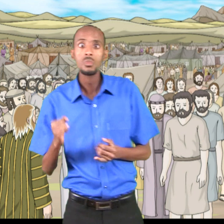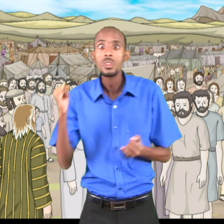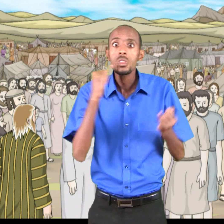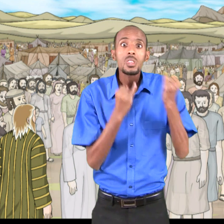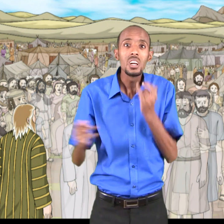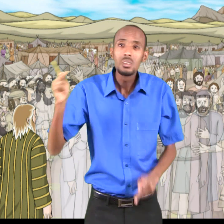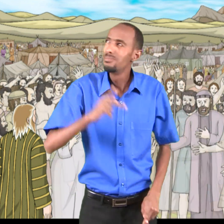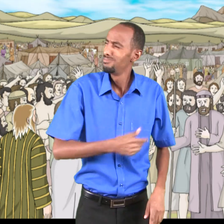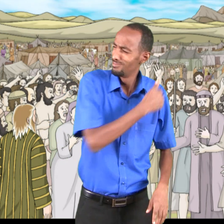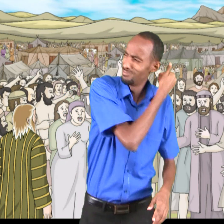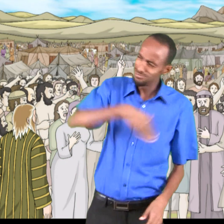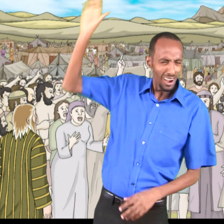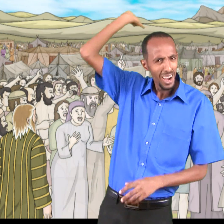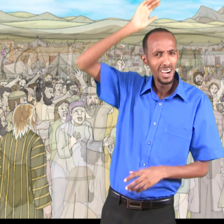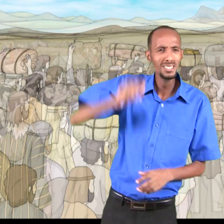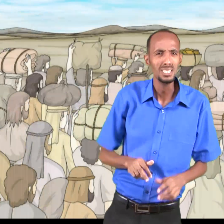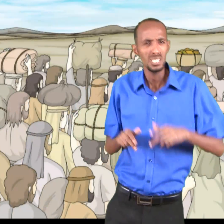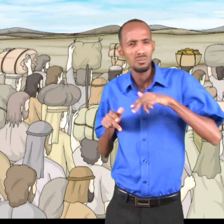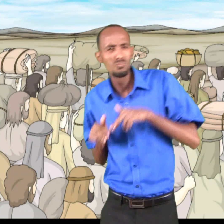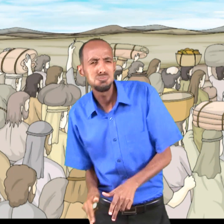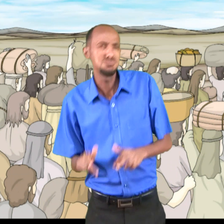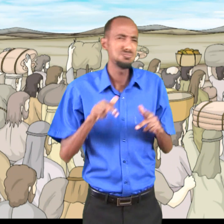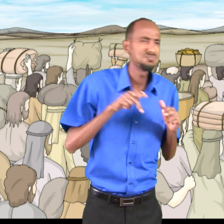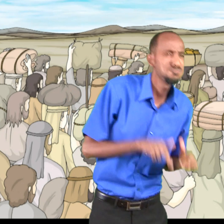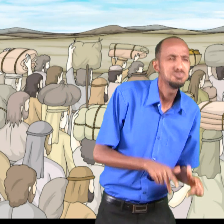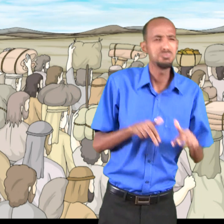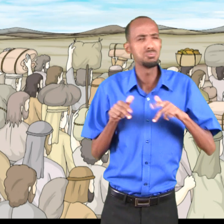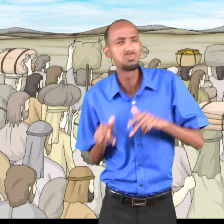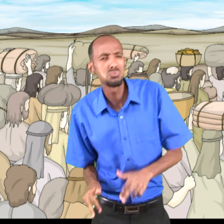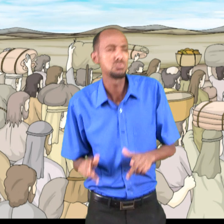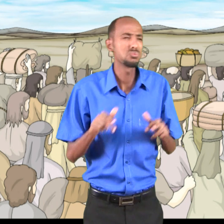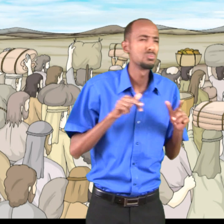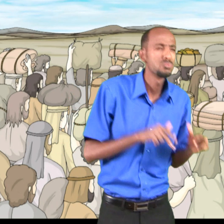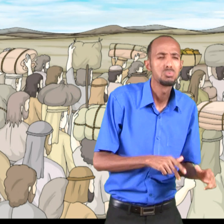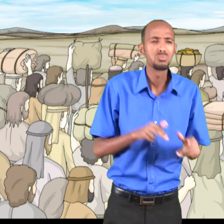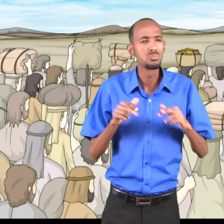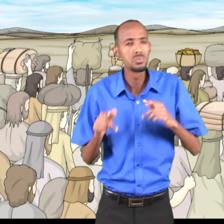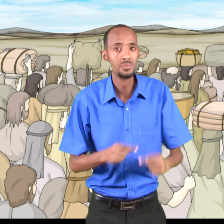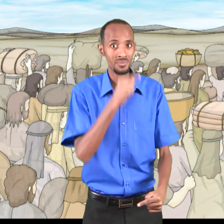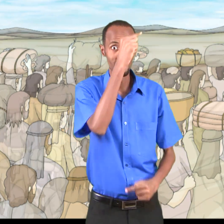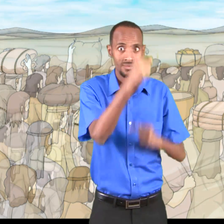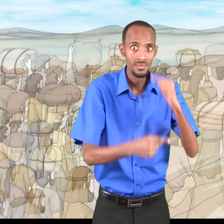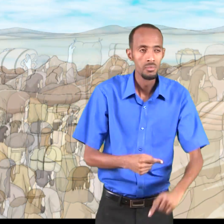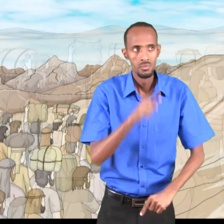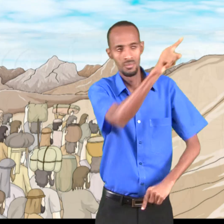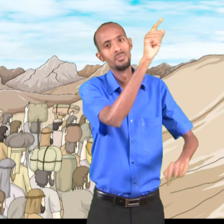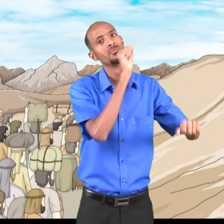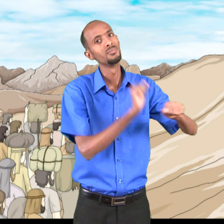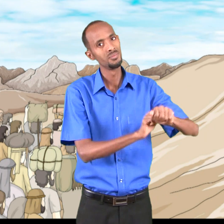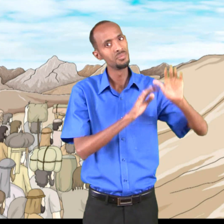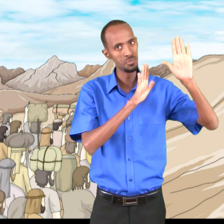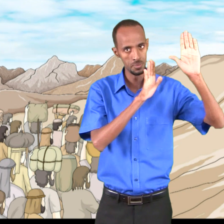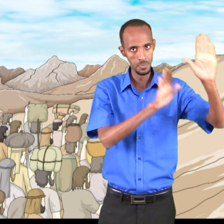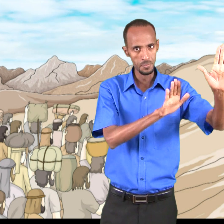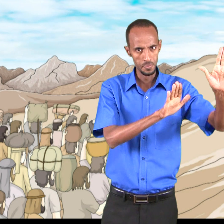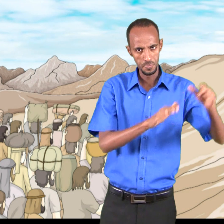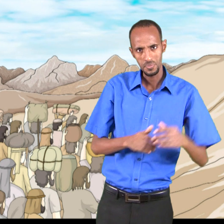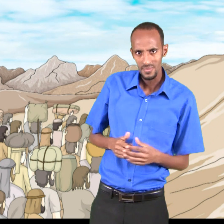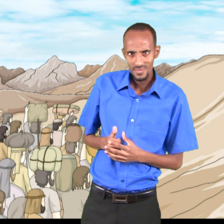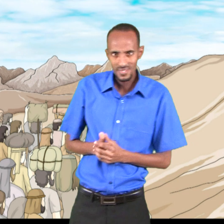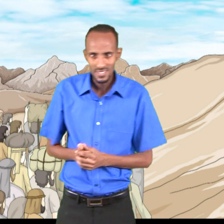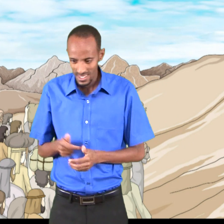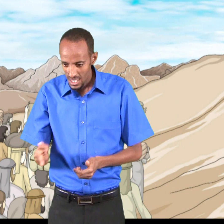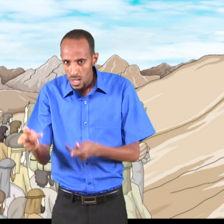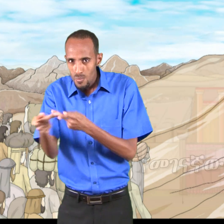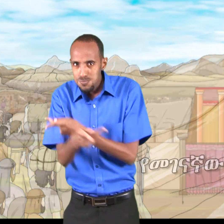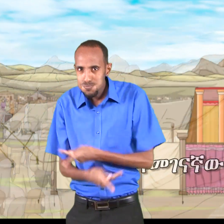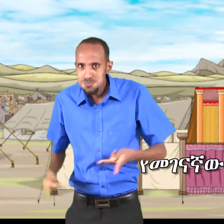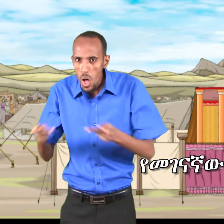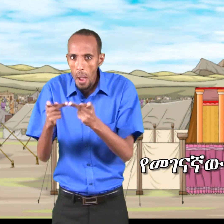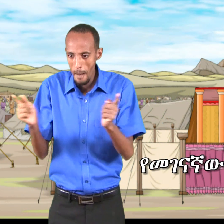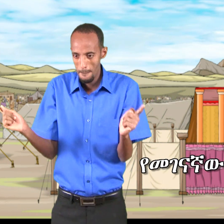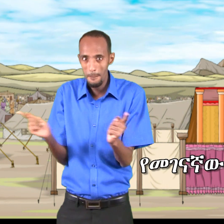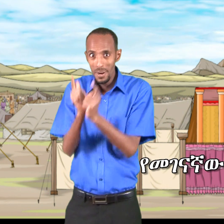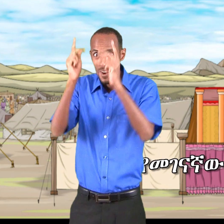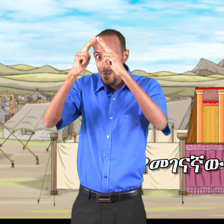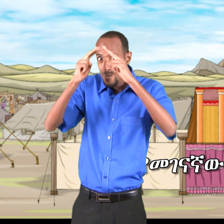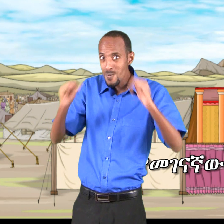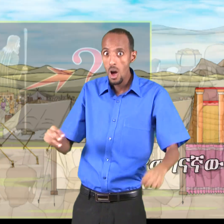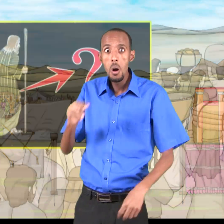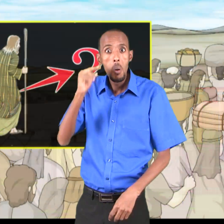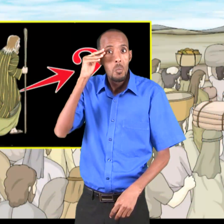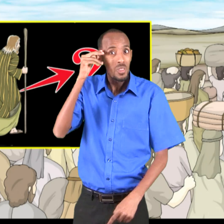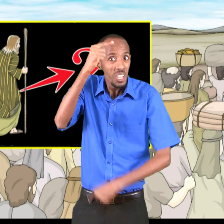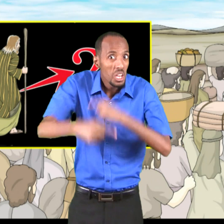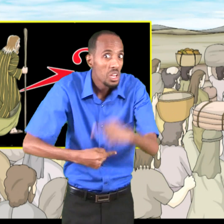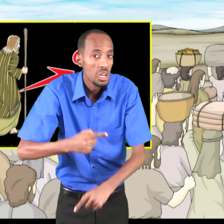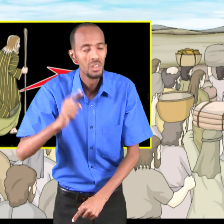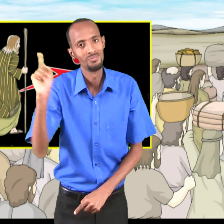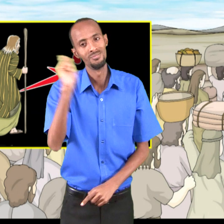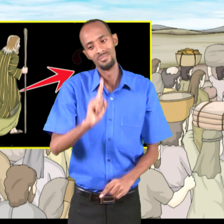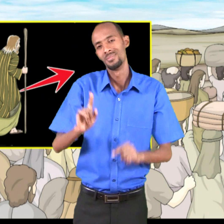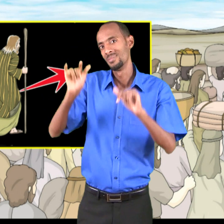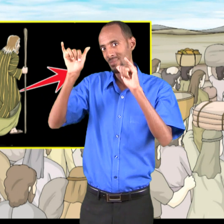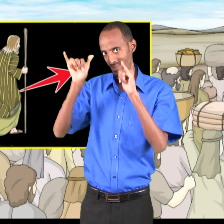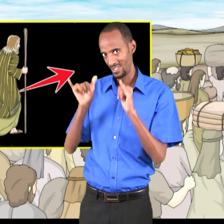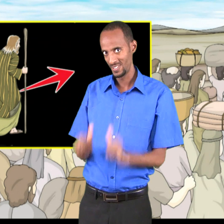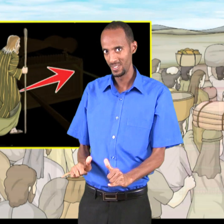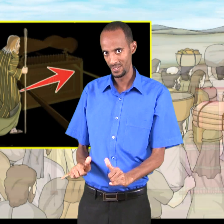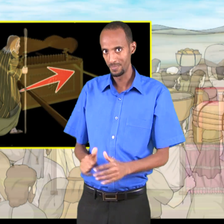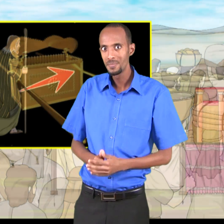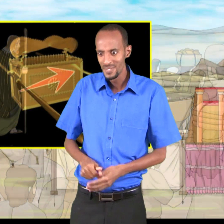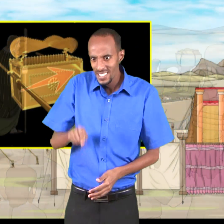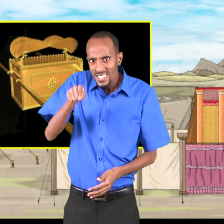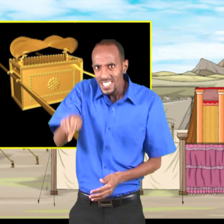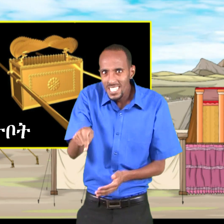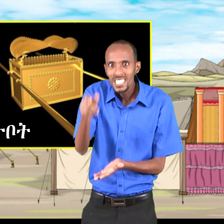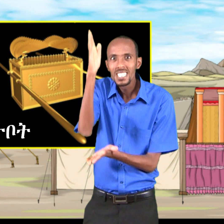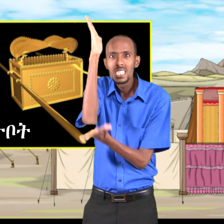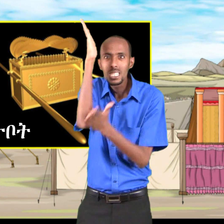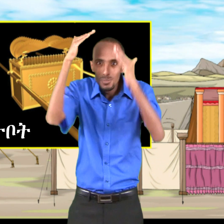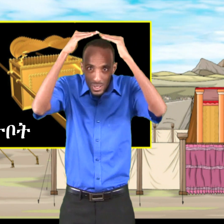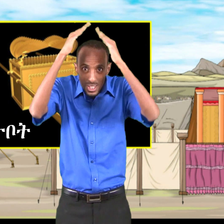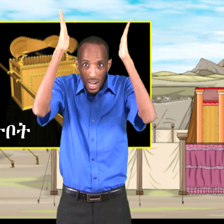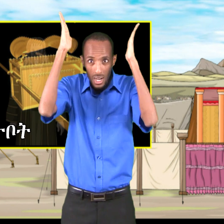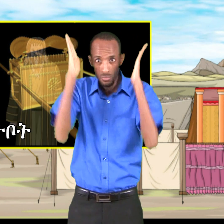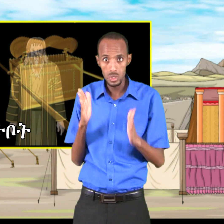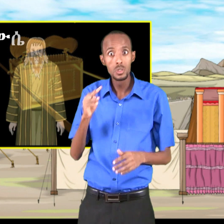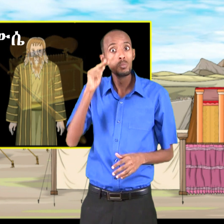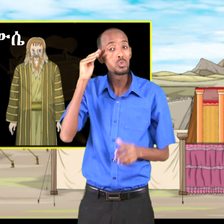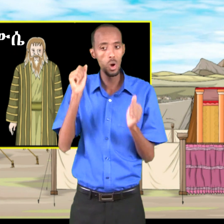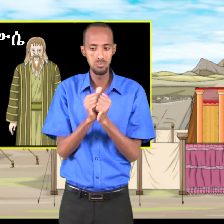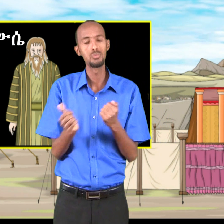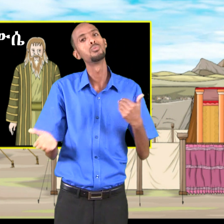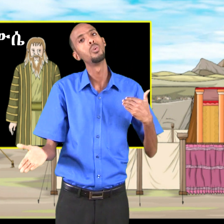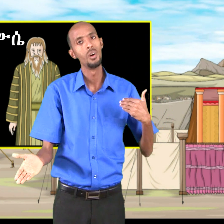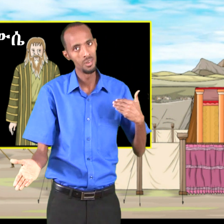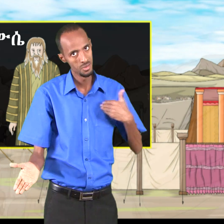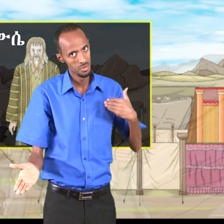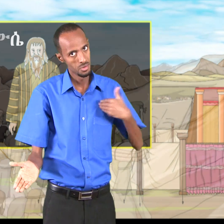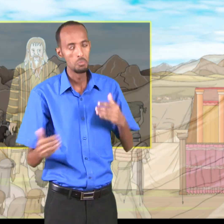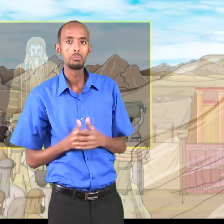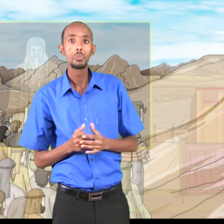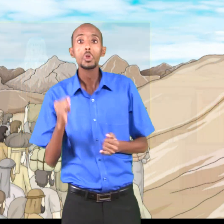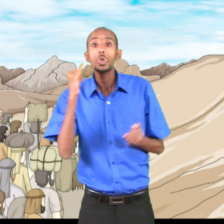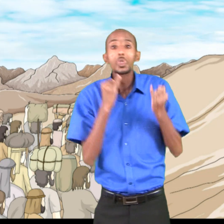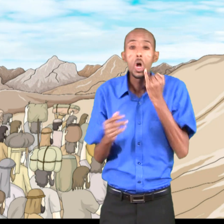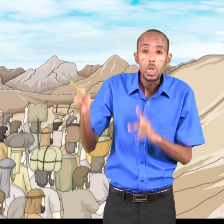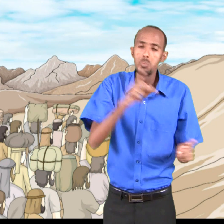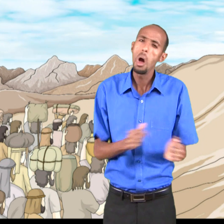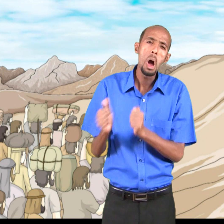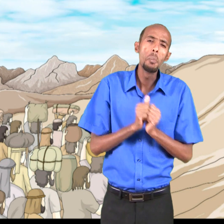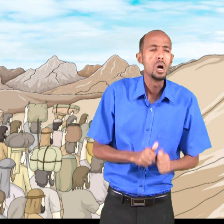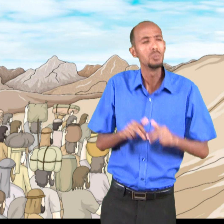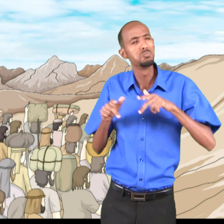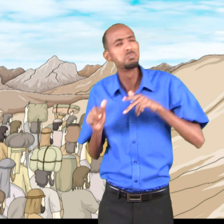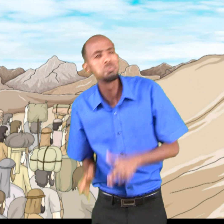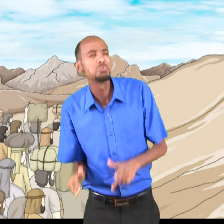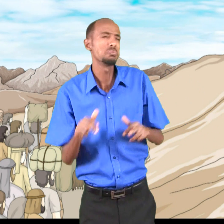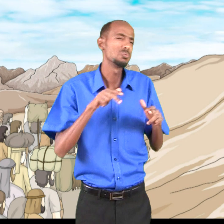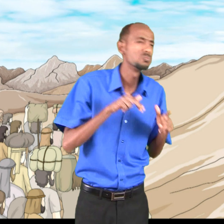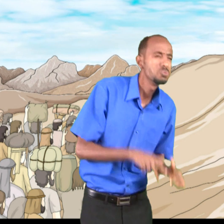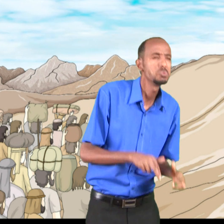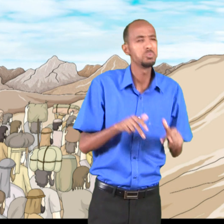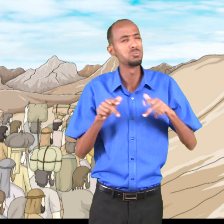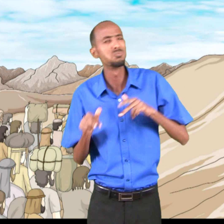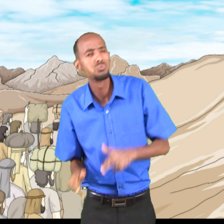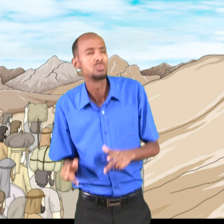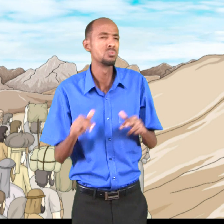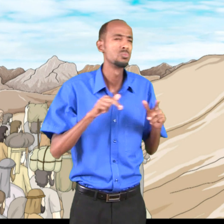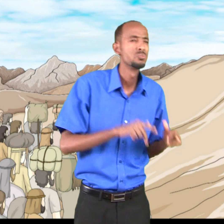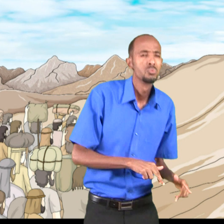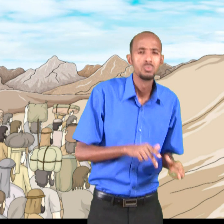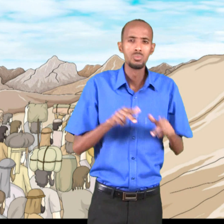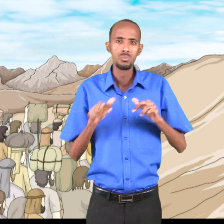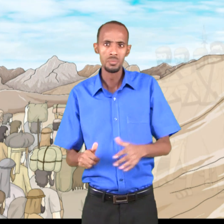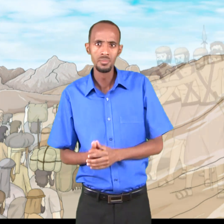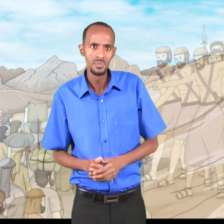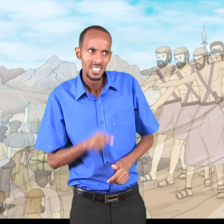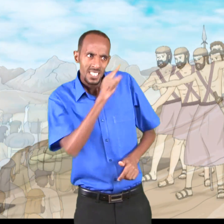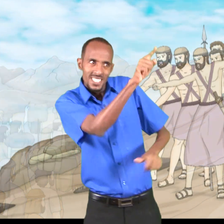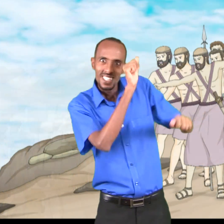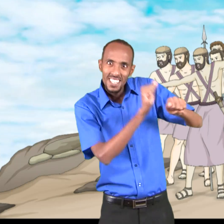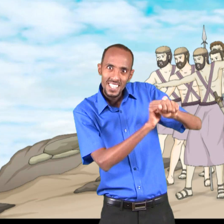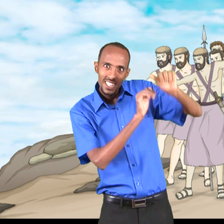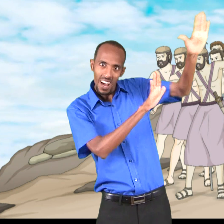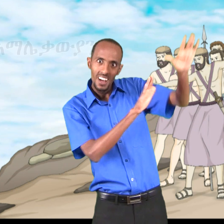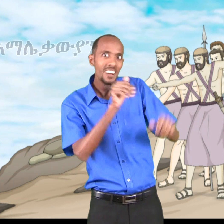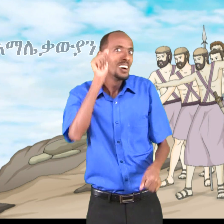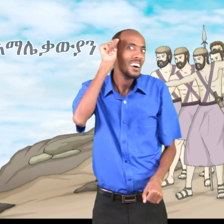But they dared to go up to the ridge of the hill country, though neither Moses nor the ark of the covenant of the LORD moved from the camp.